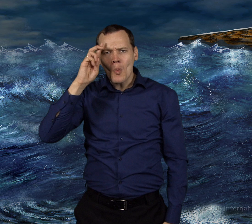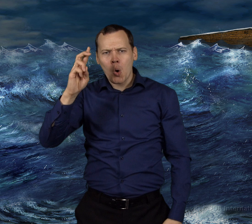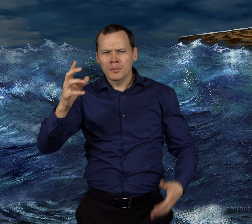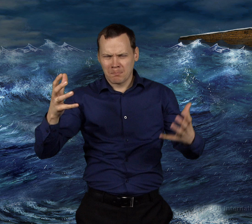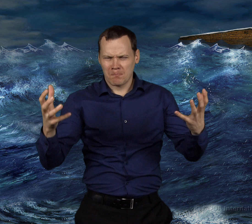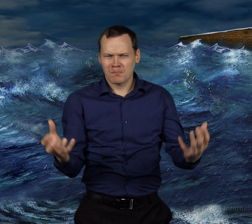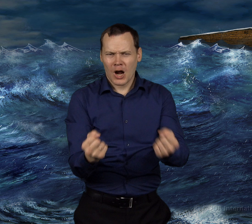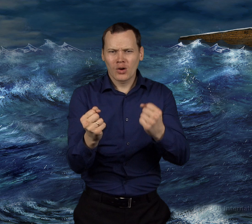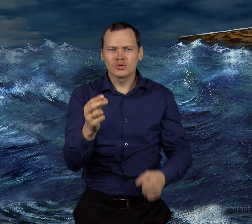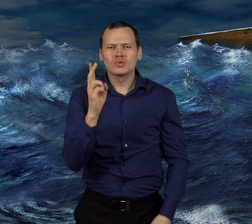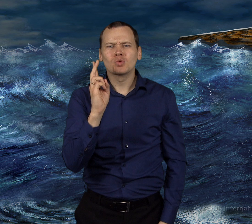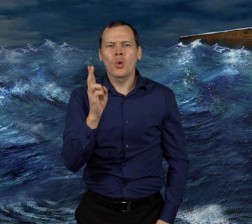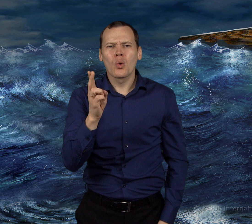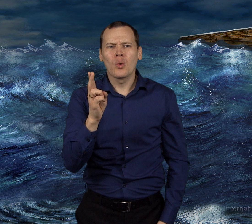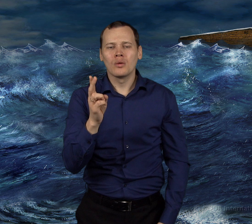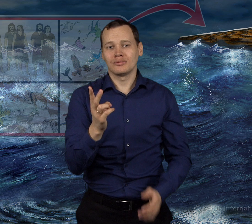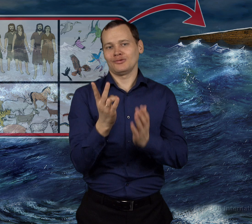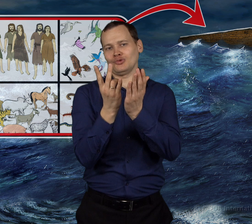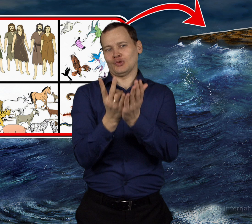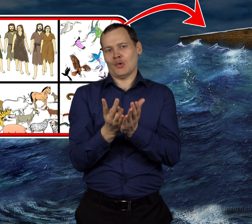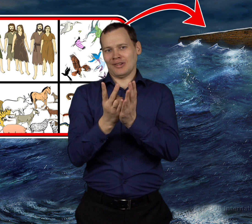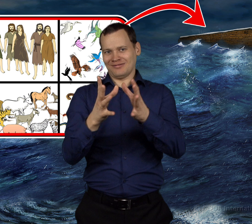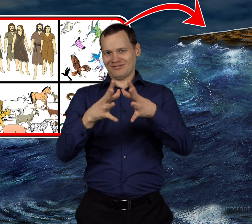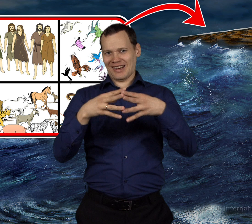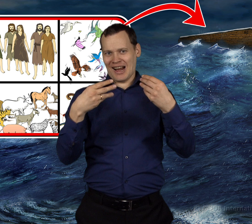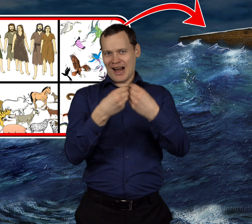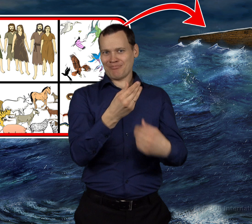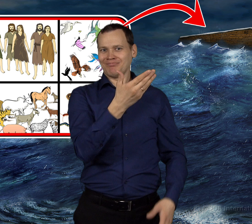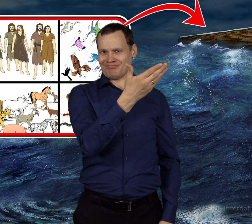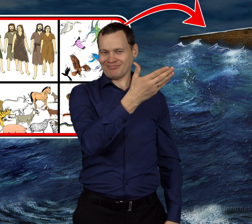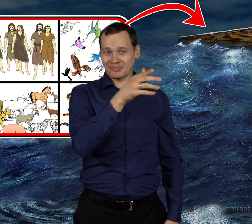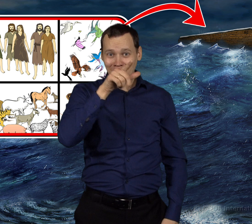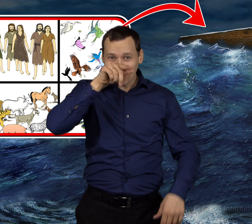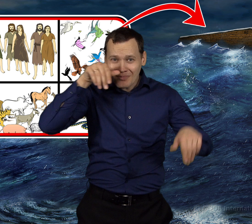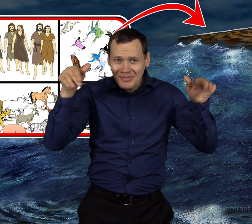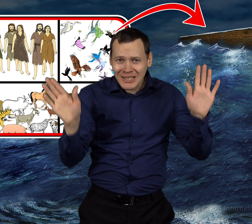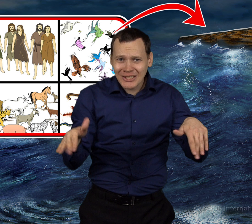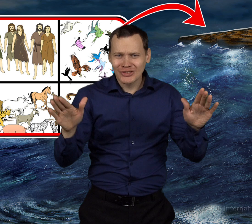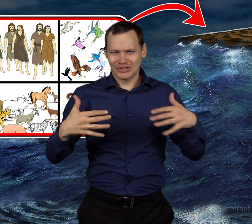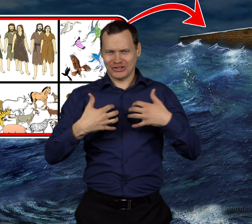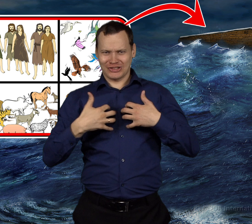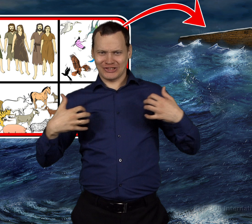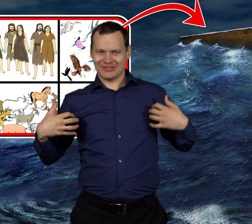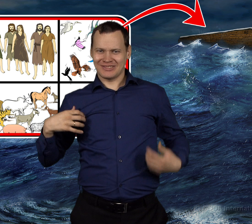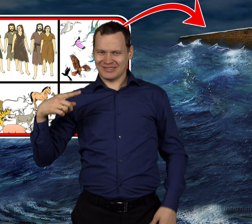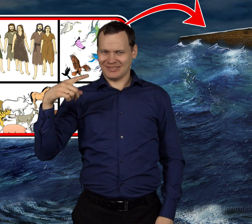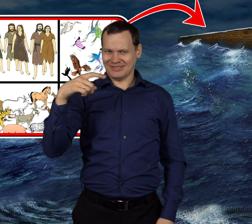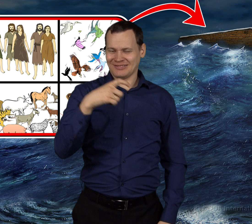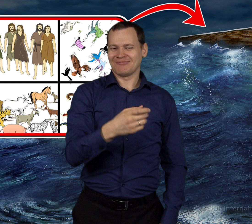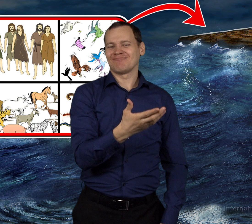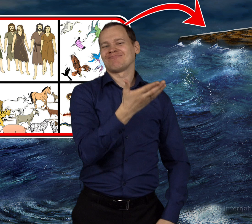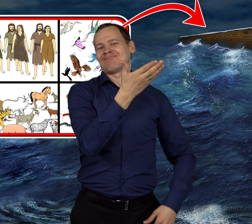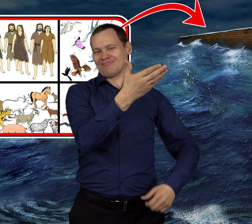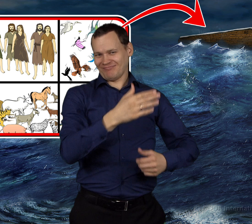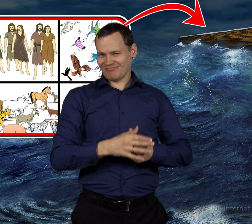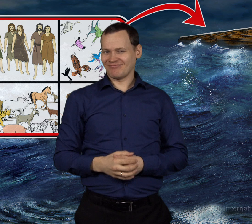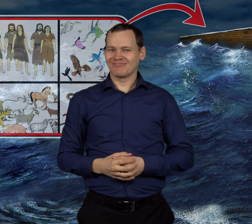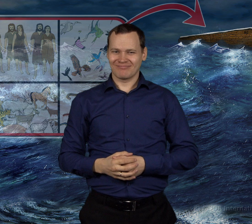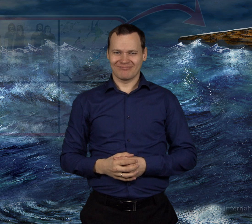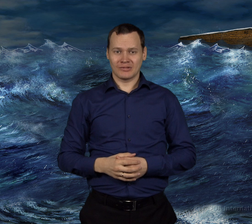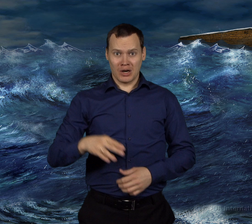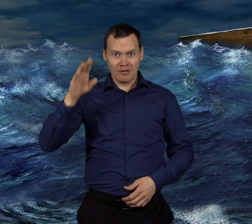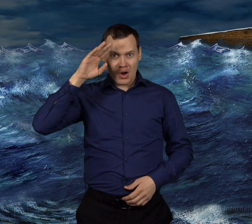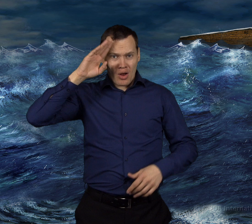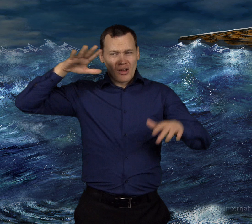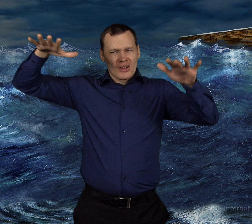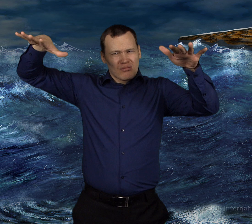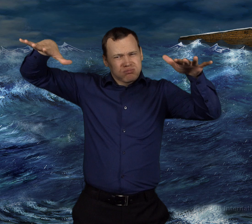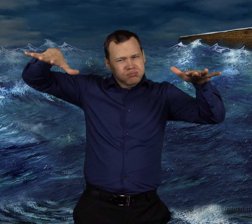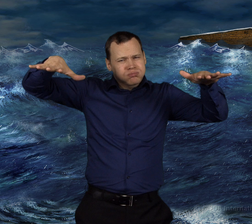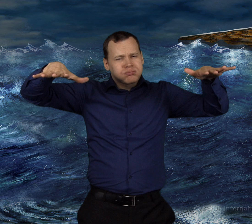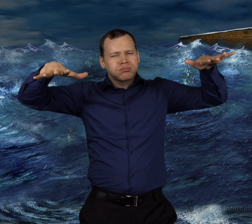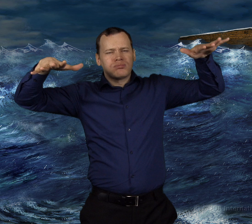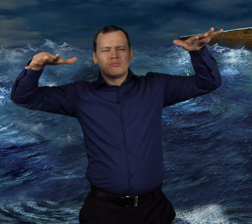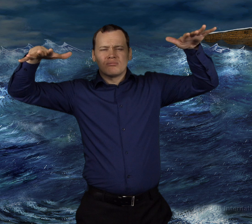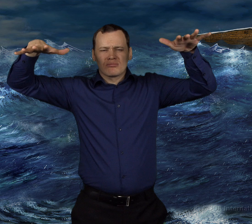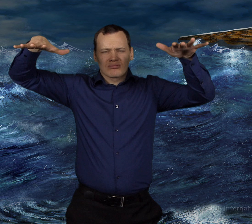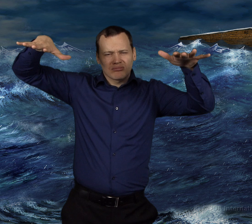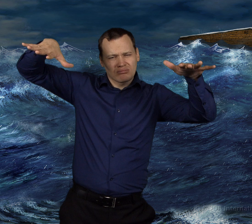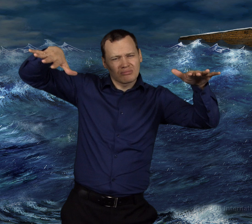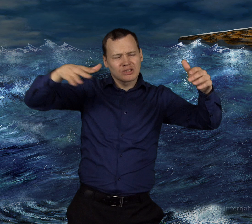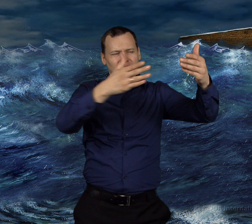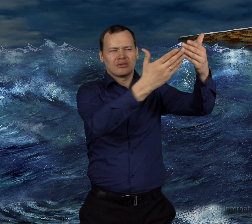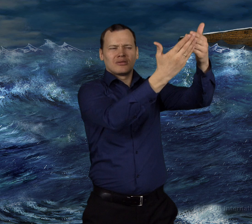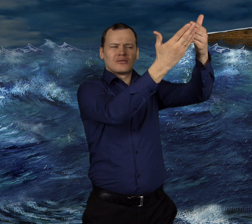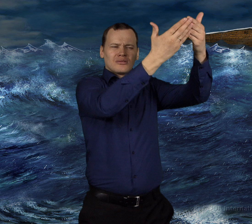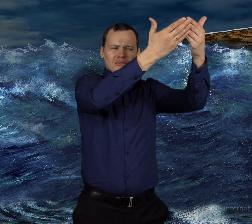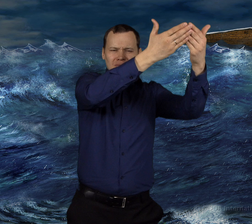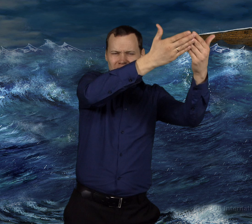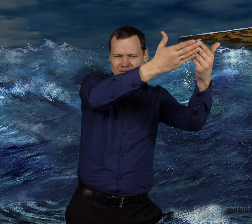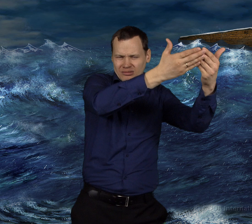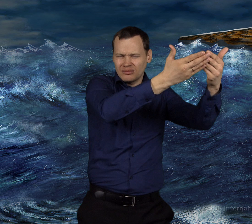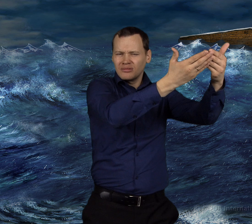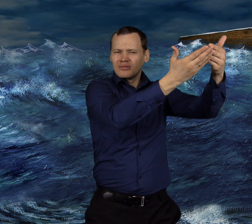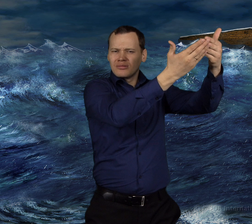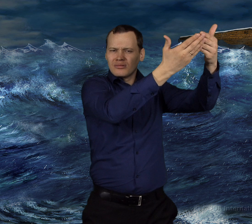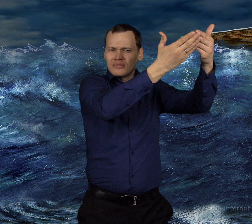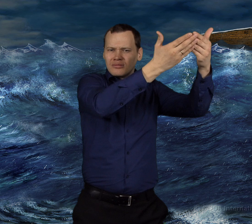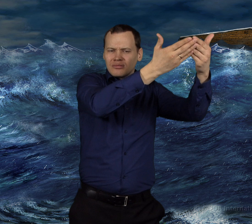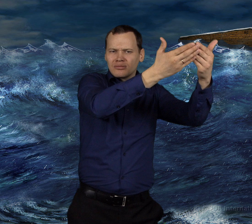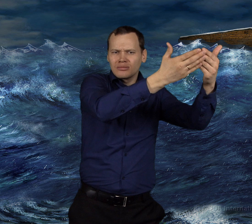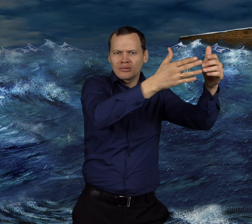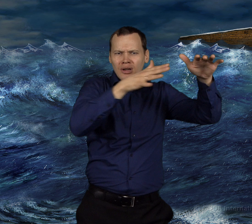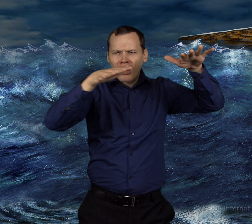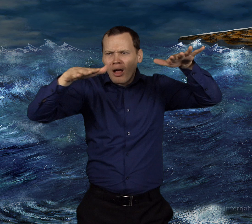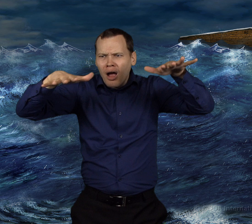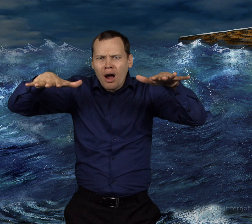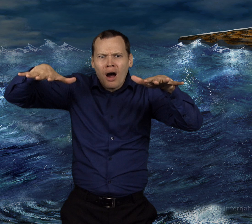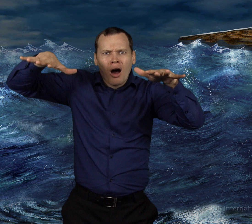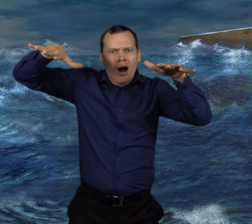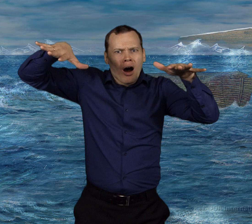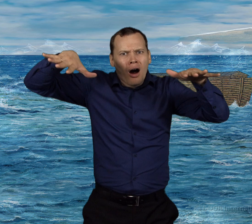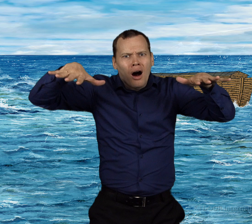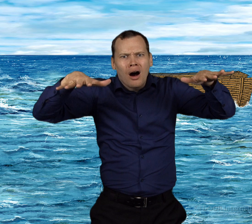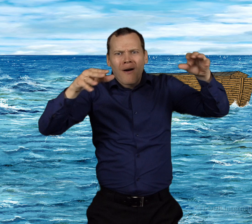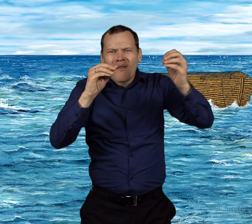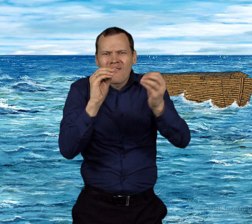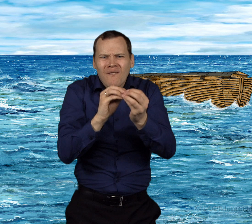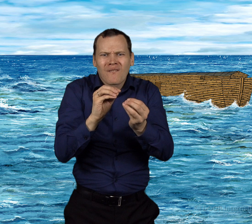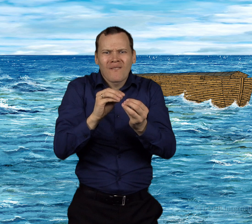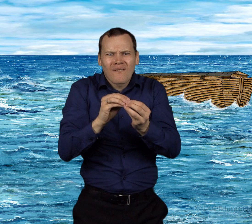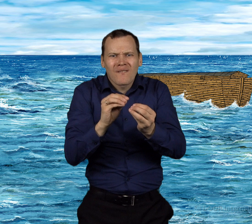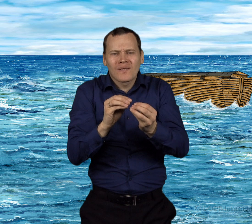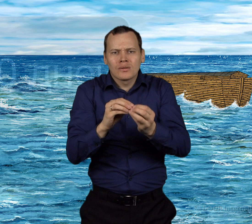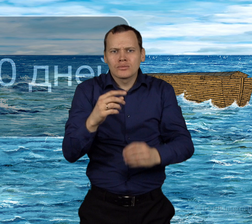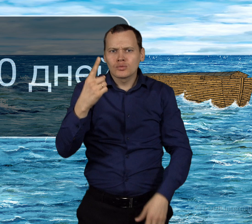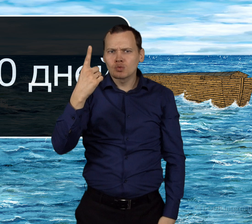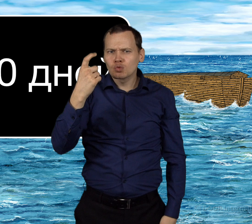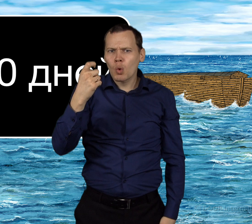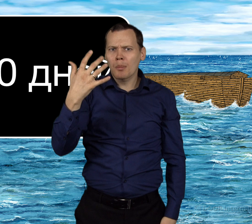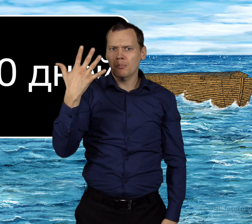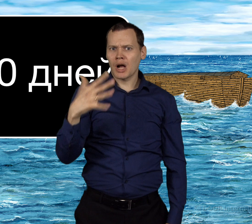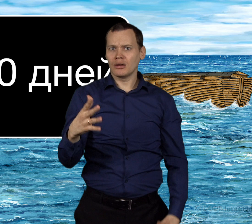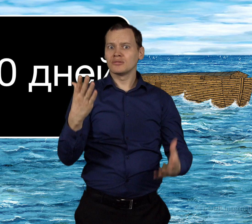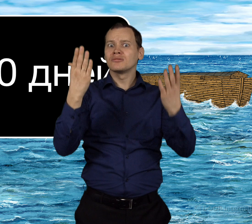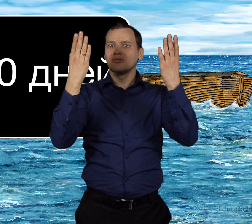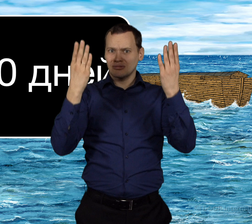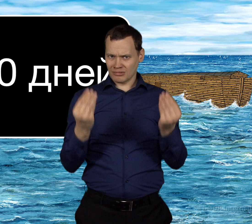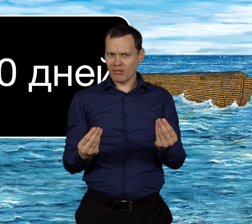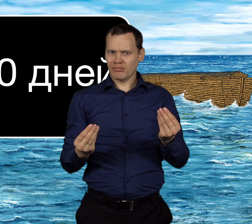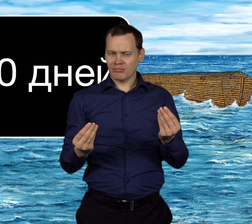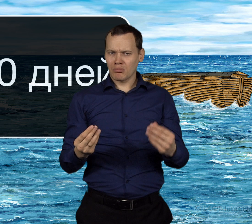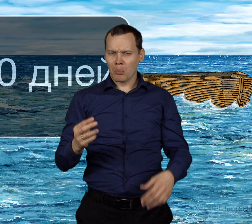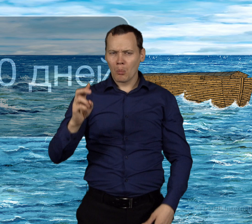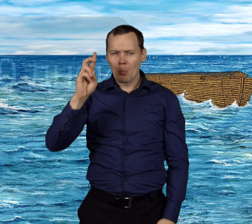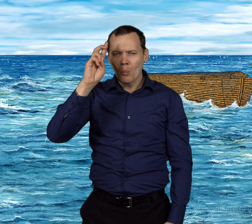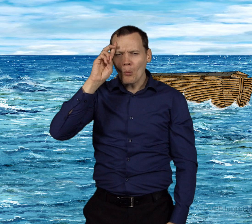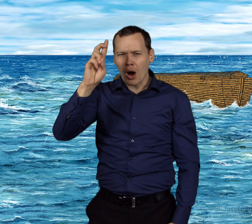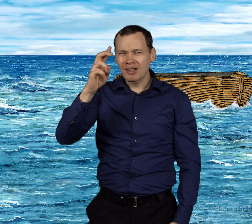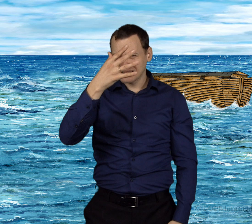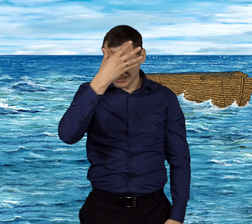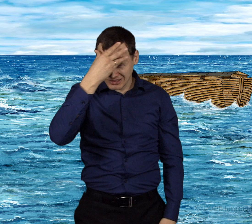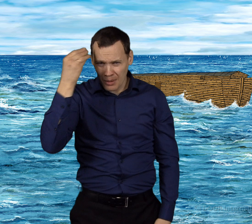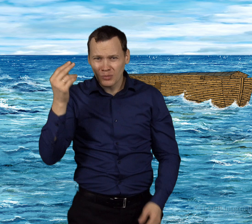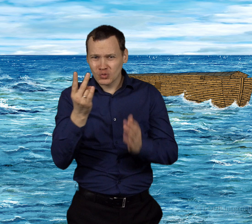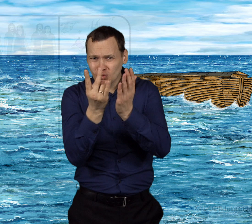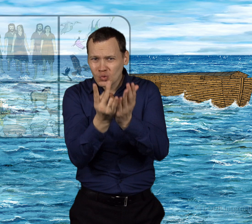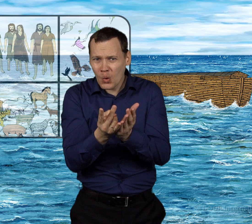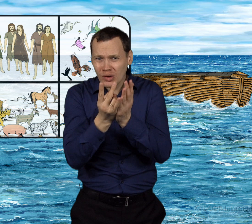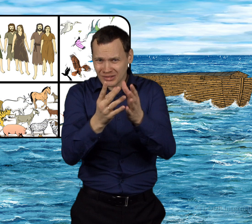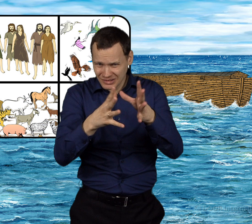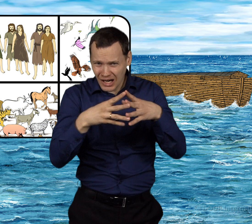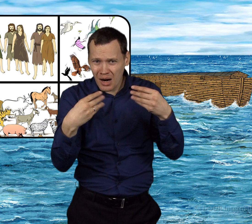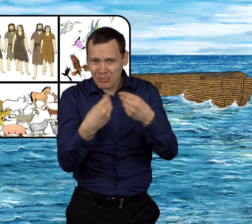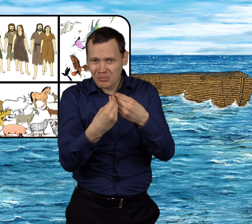they were blotted out from the earth, and only Noah and those with him in the ark remained. And the waters prevailed upon the earth for 150 days.